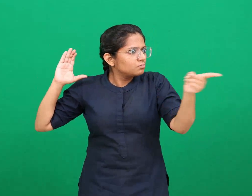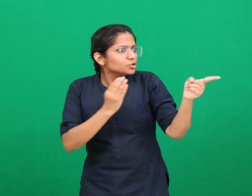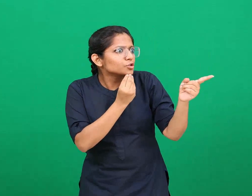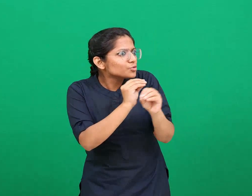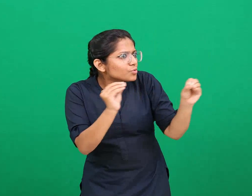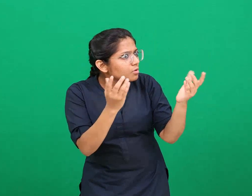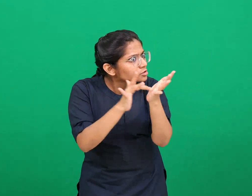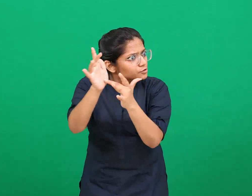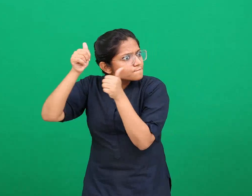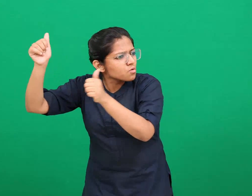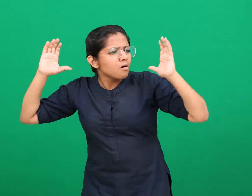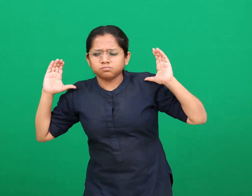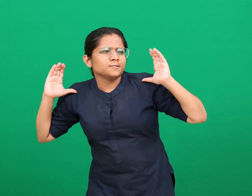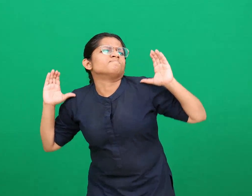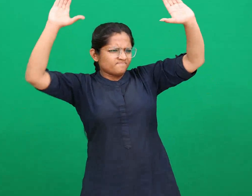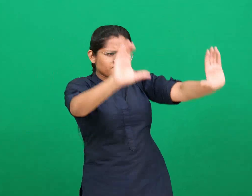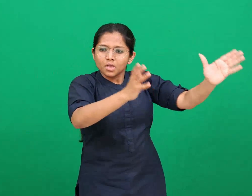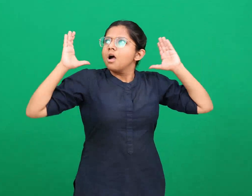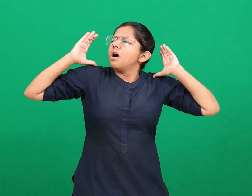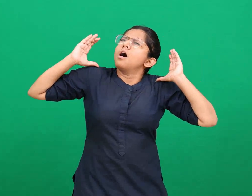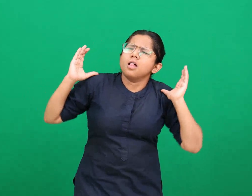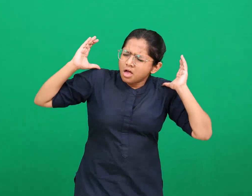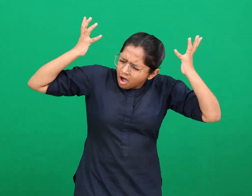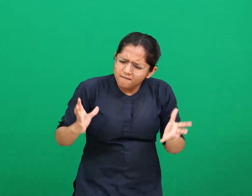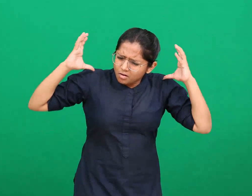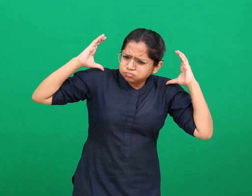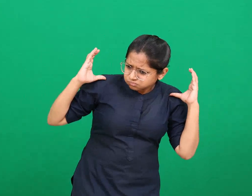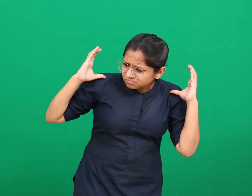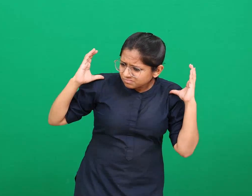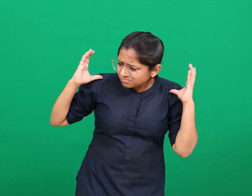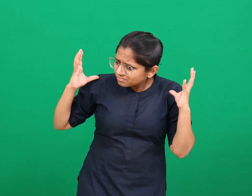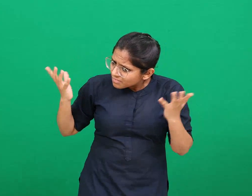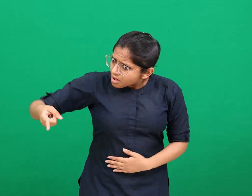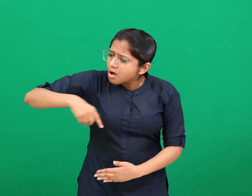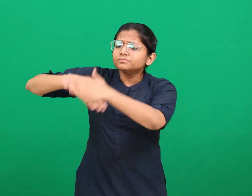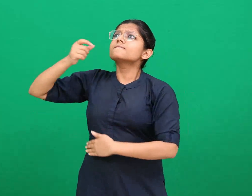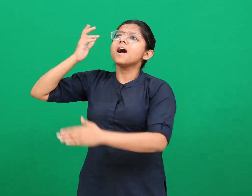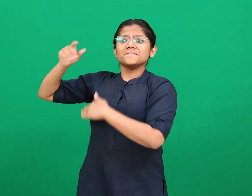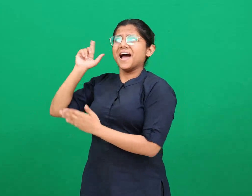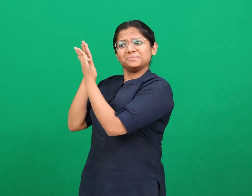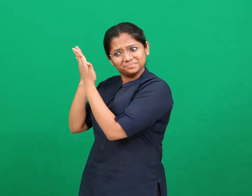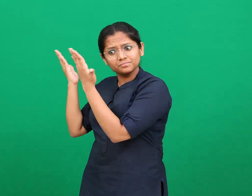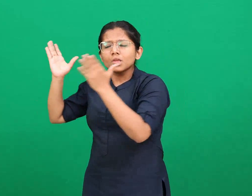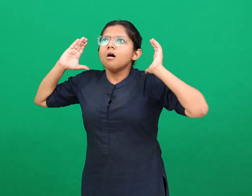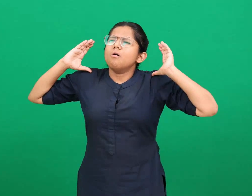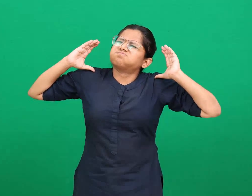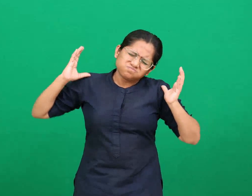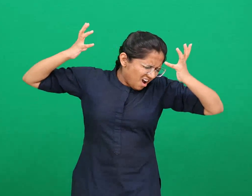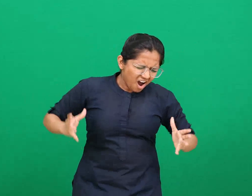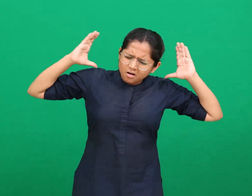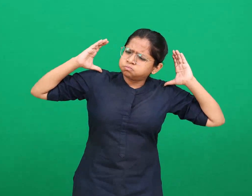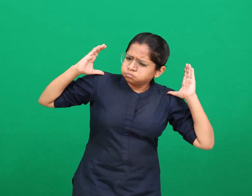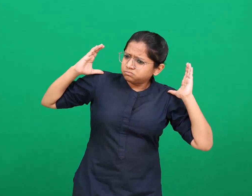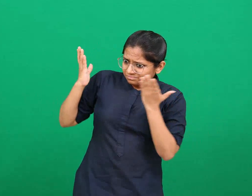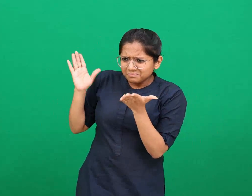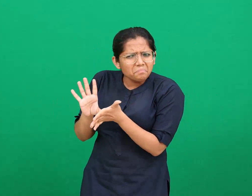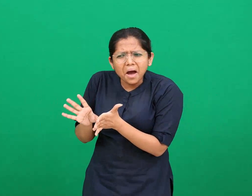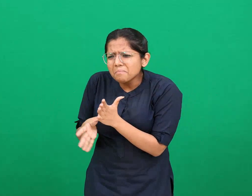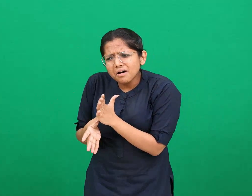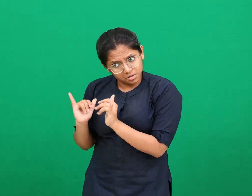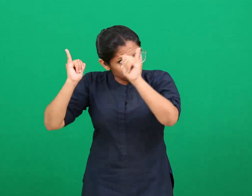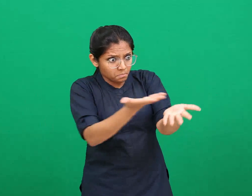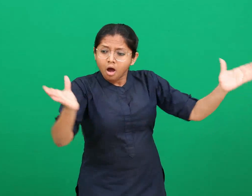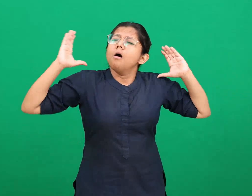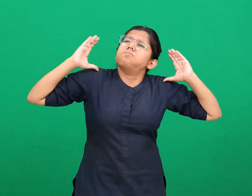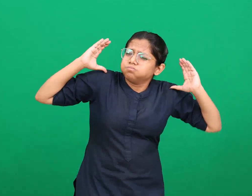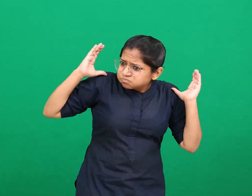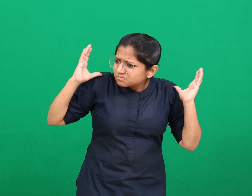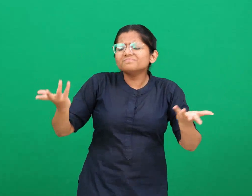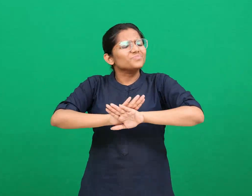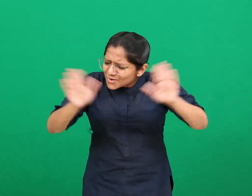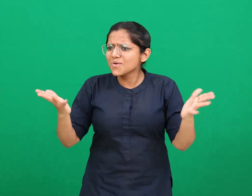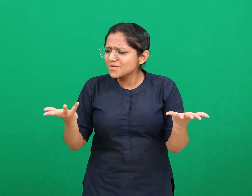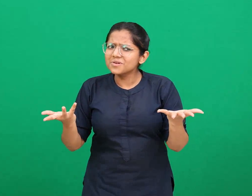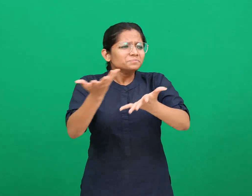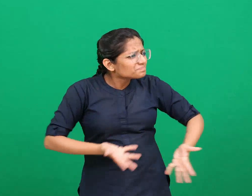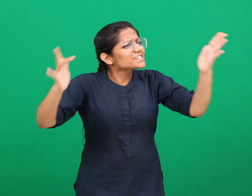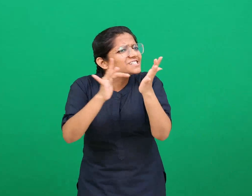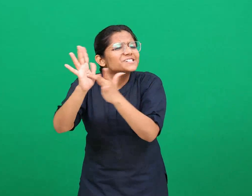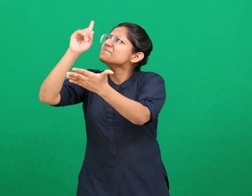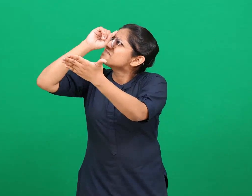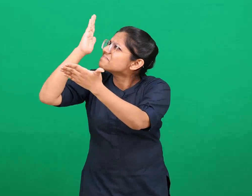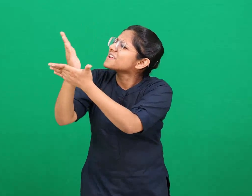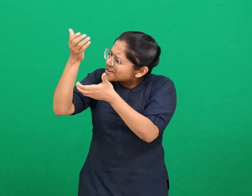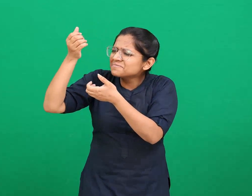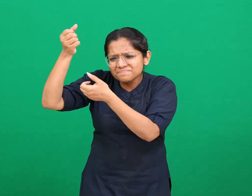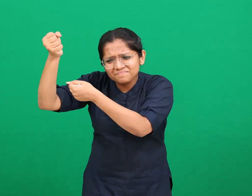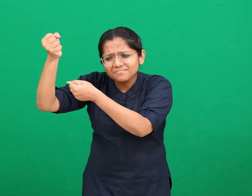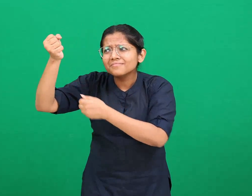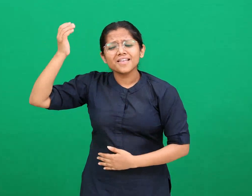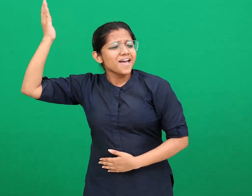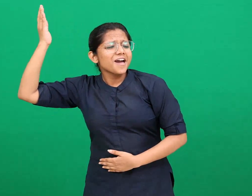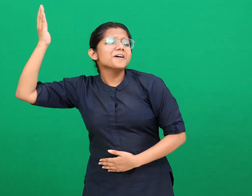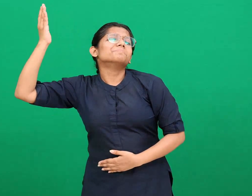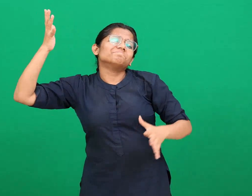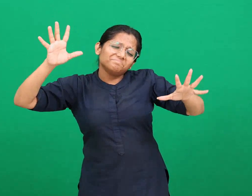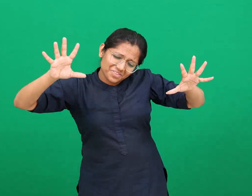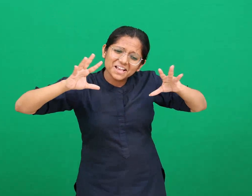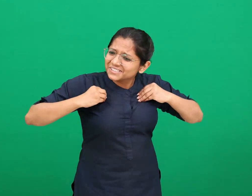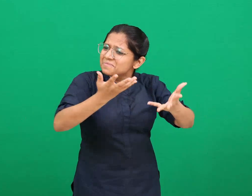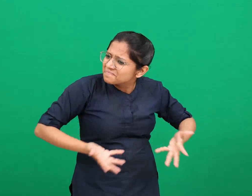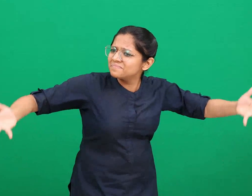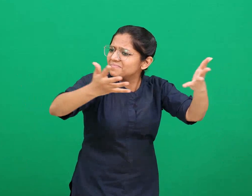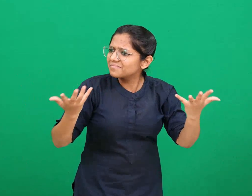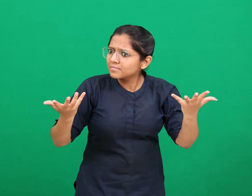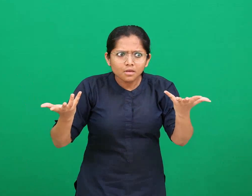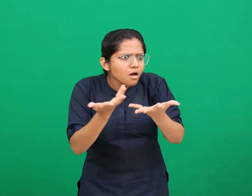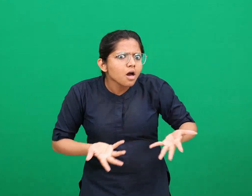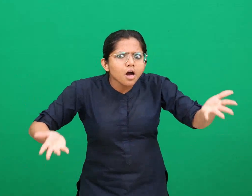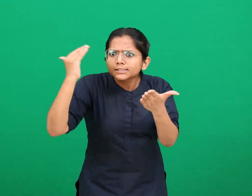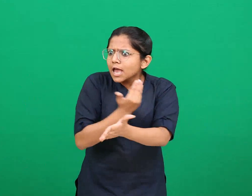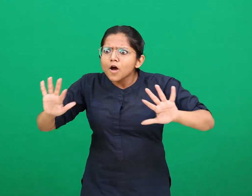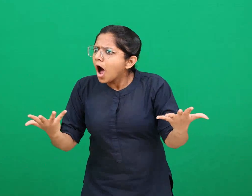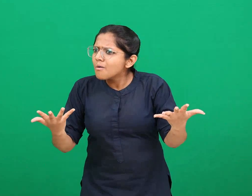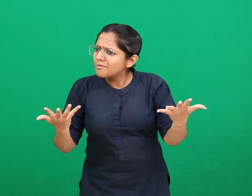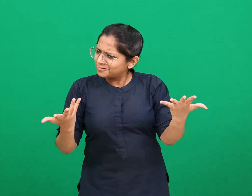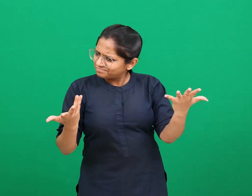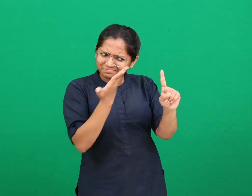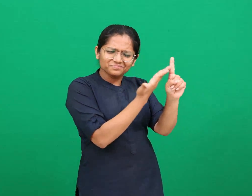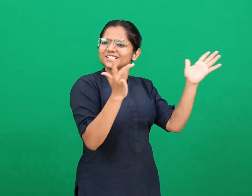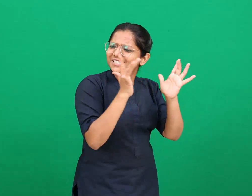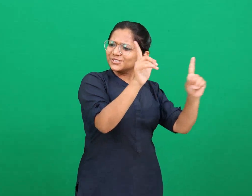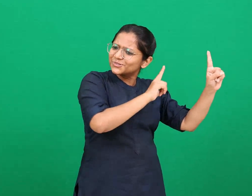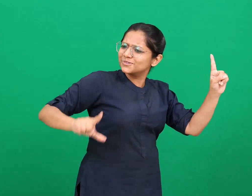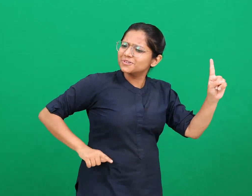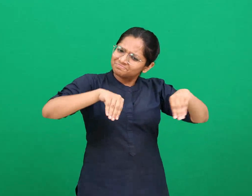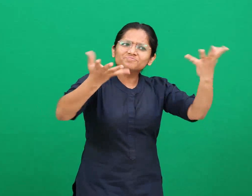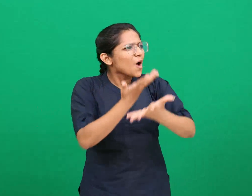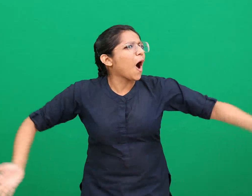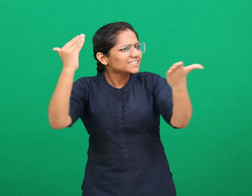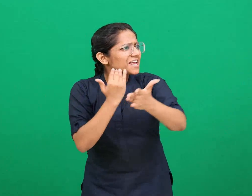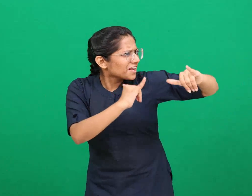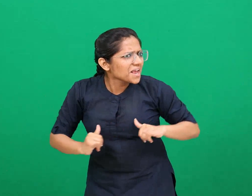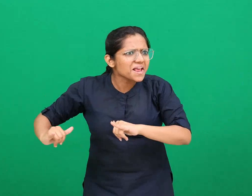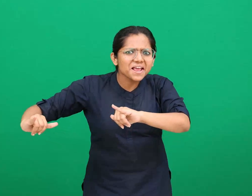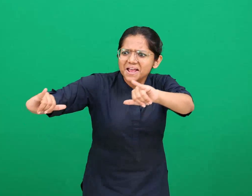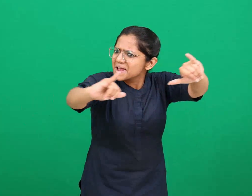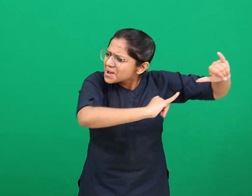On the contrary, we believe it is through the grace of the Lord Jesus that we are saved, just as they are."